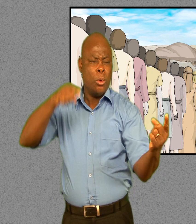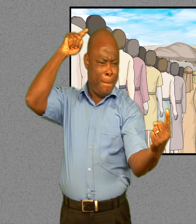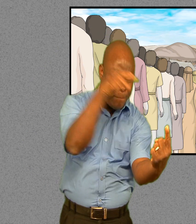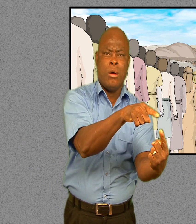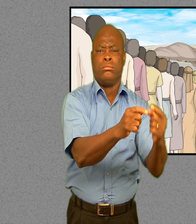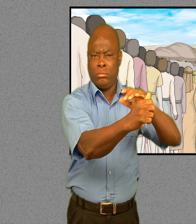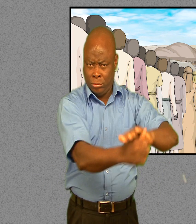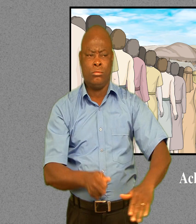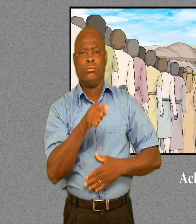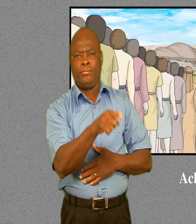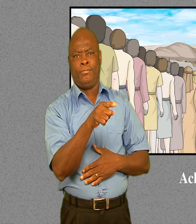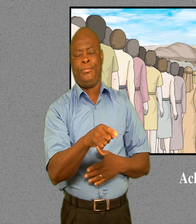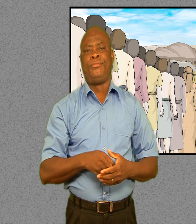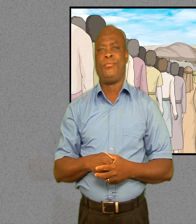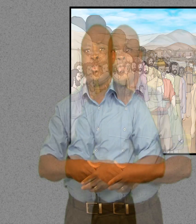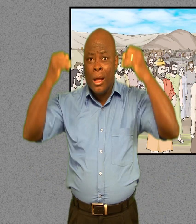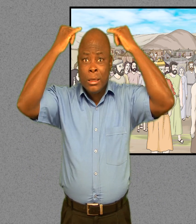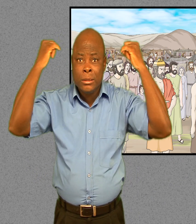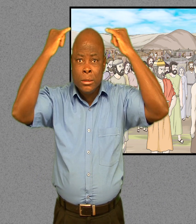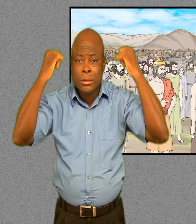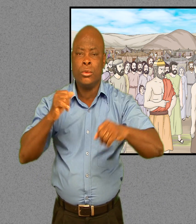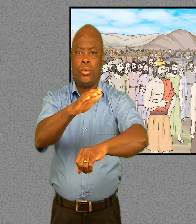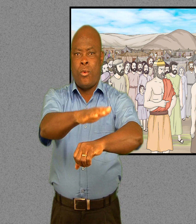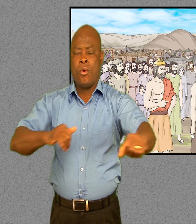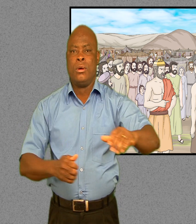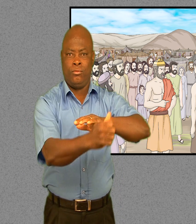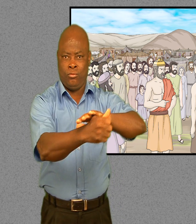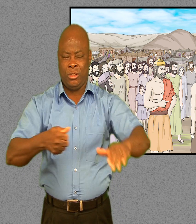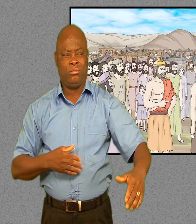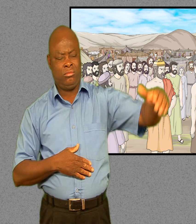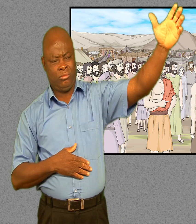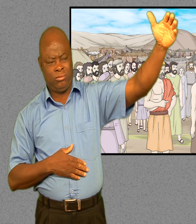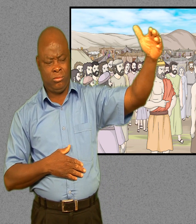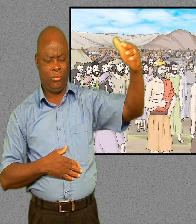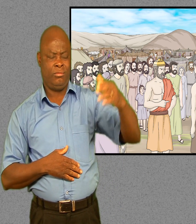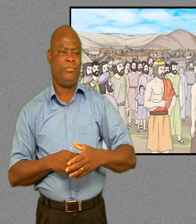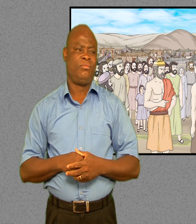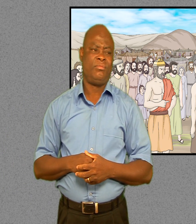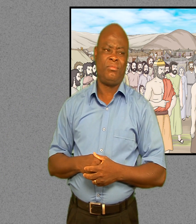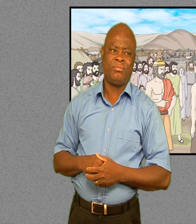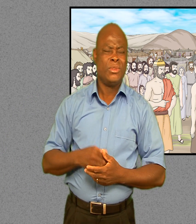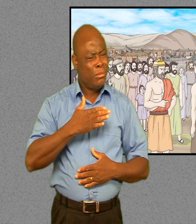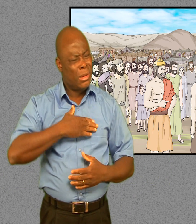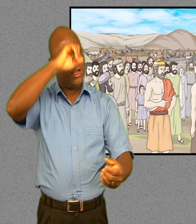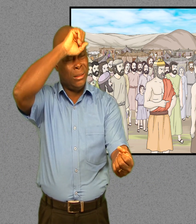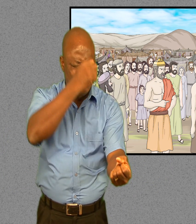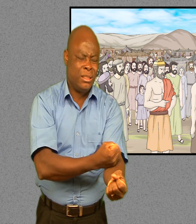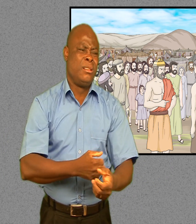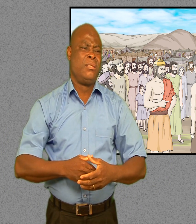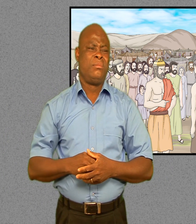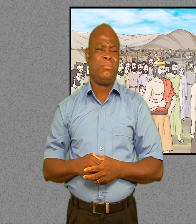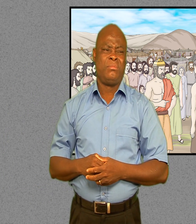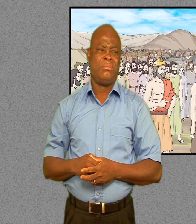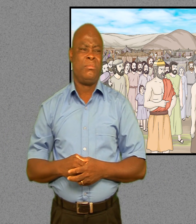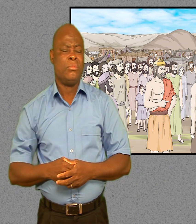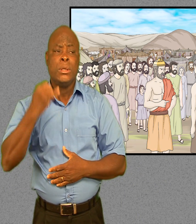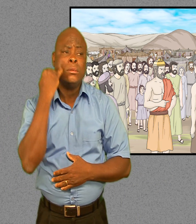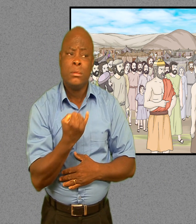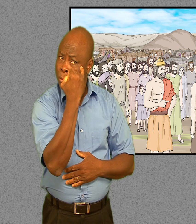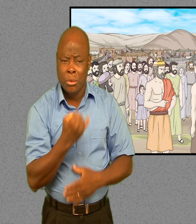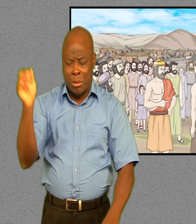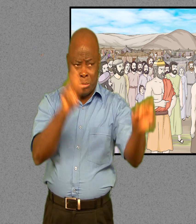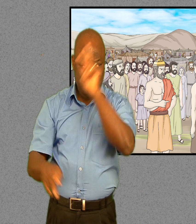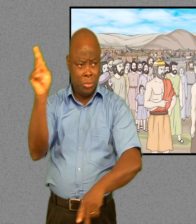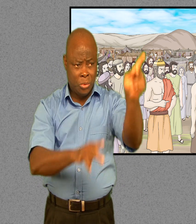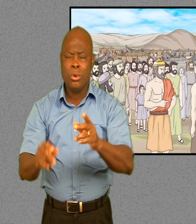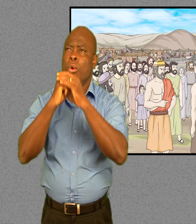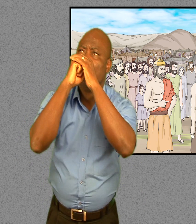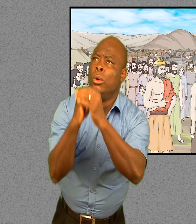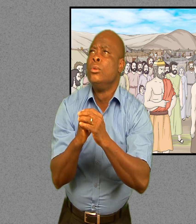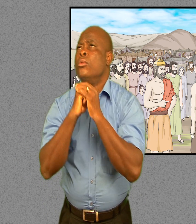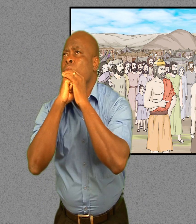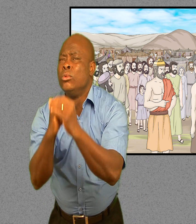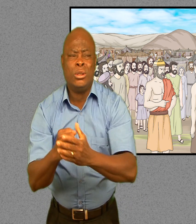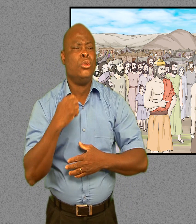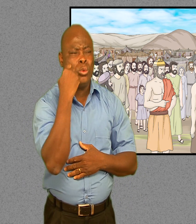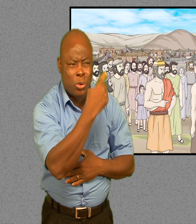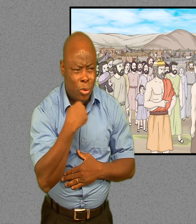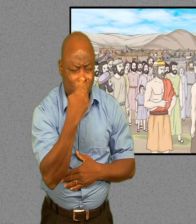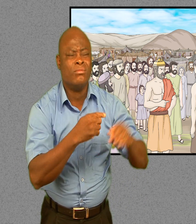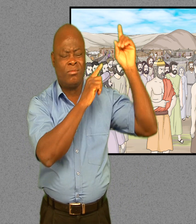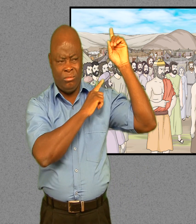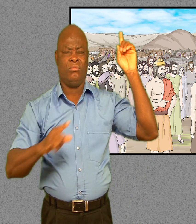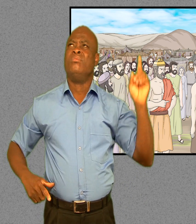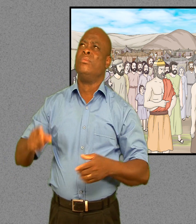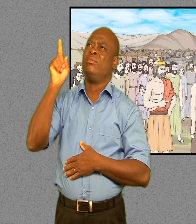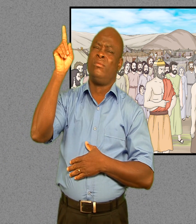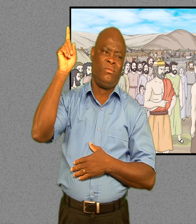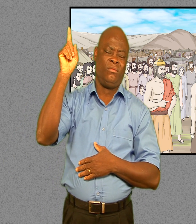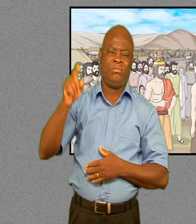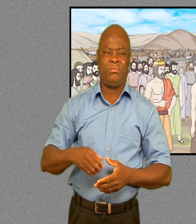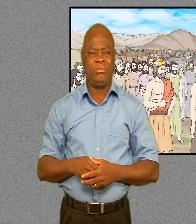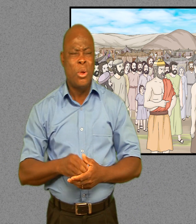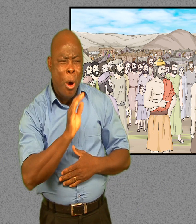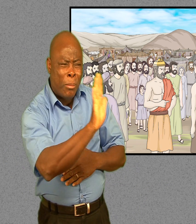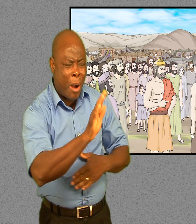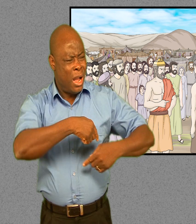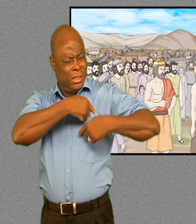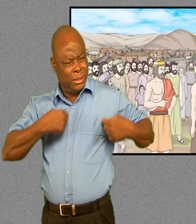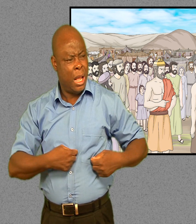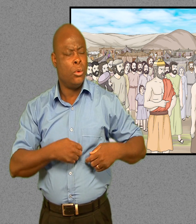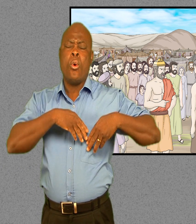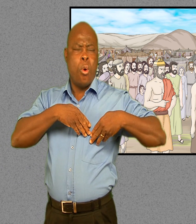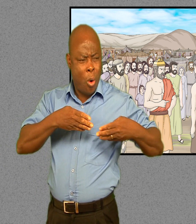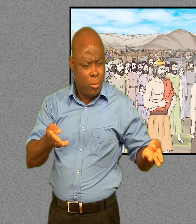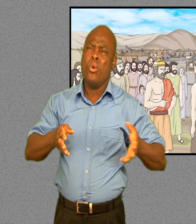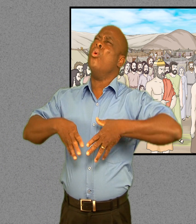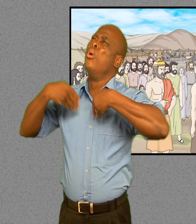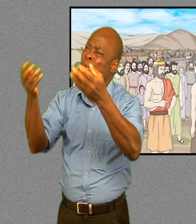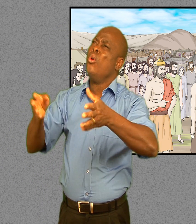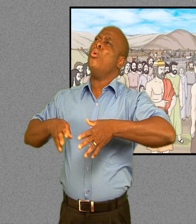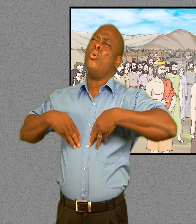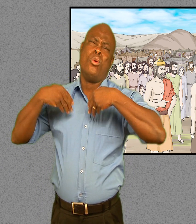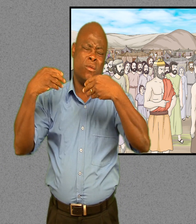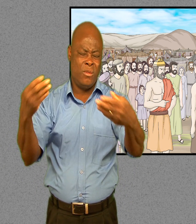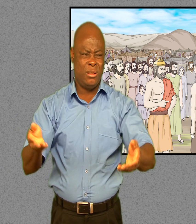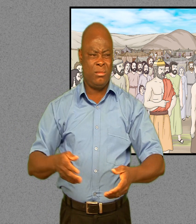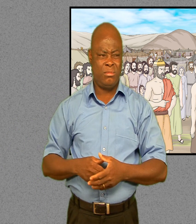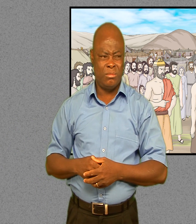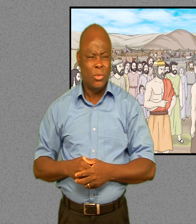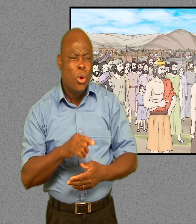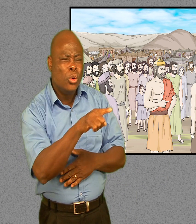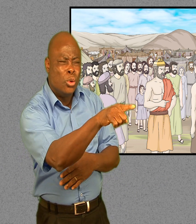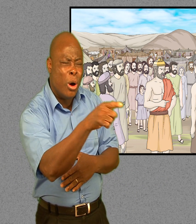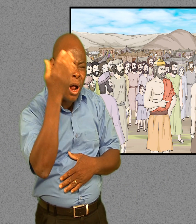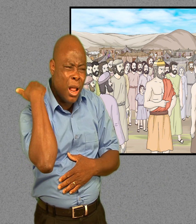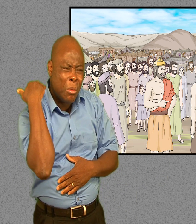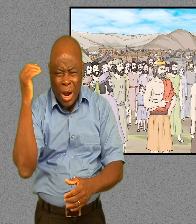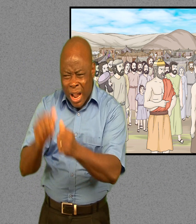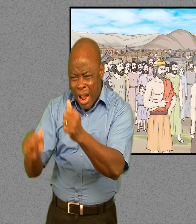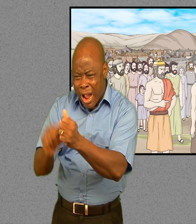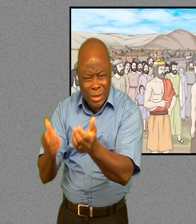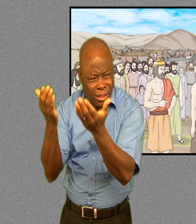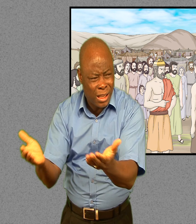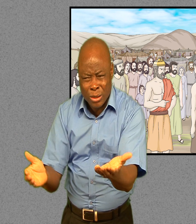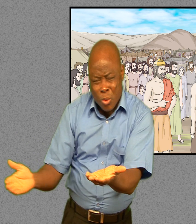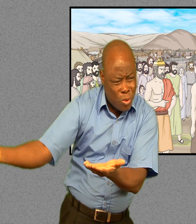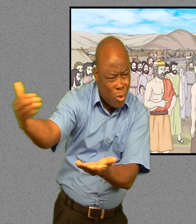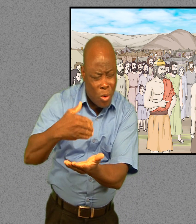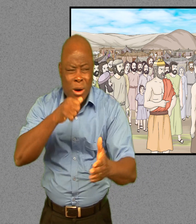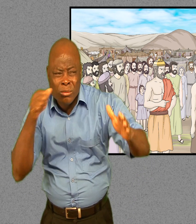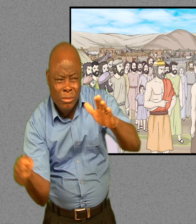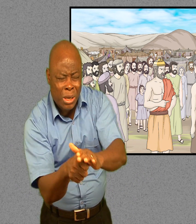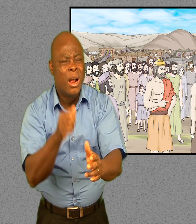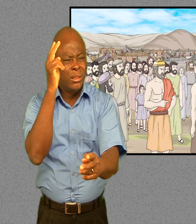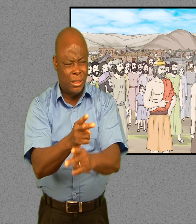And he had the family of Zabdi come forward man by man, and Achan son of Carmi, the son of Zabdi, the son of Zerah, of the tribe of Judah, was selected.